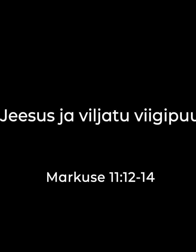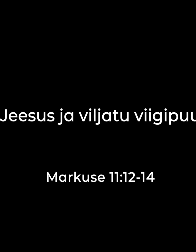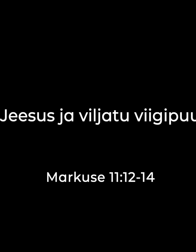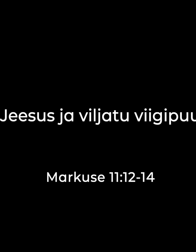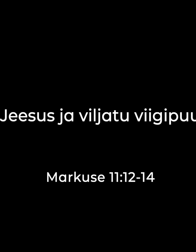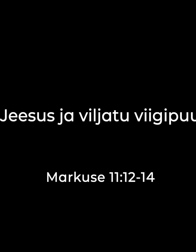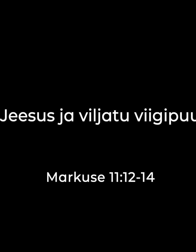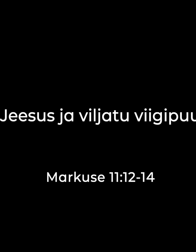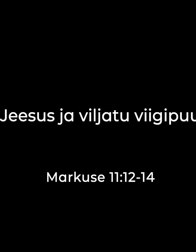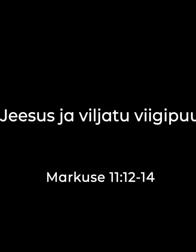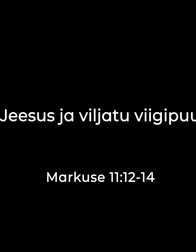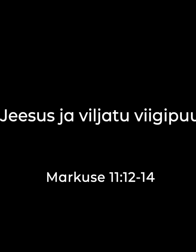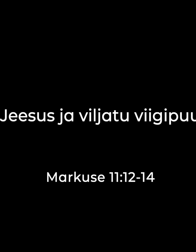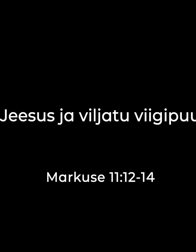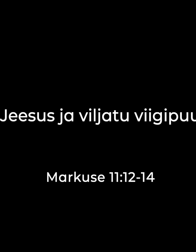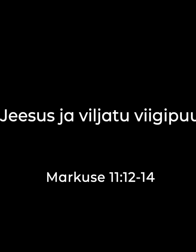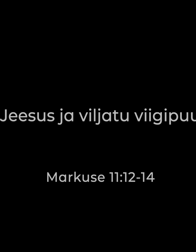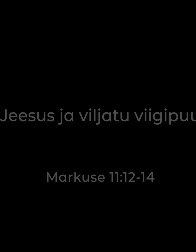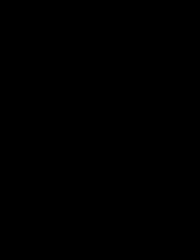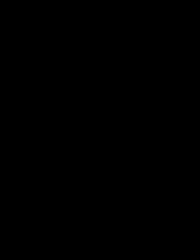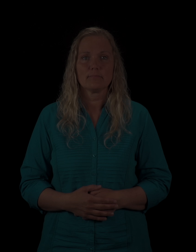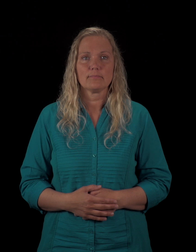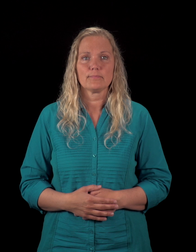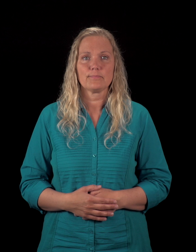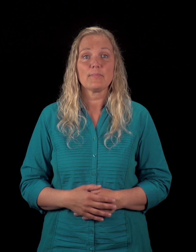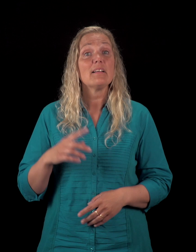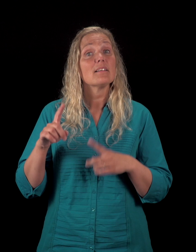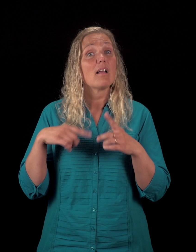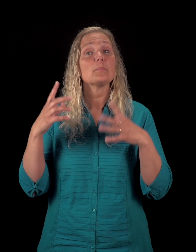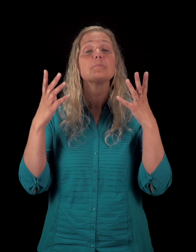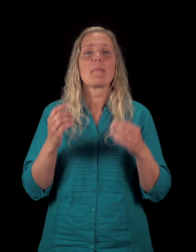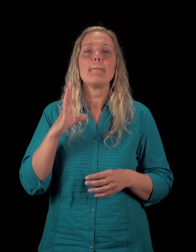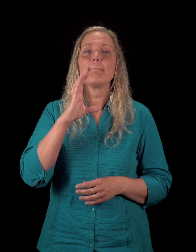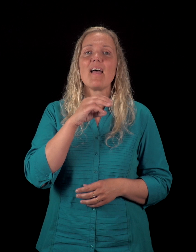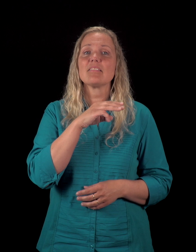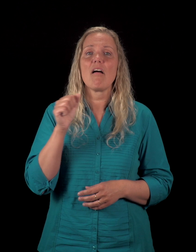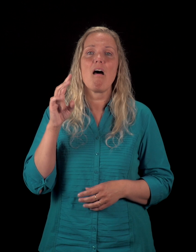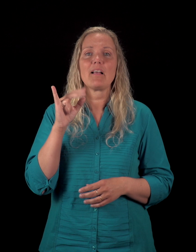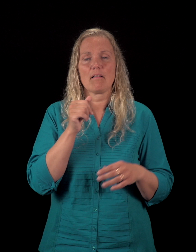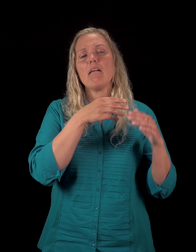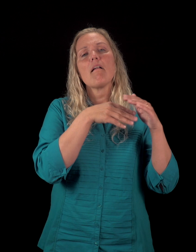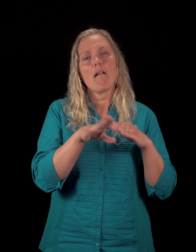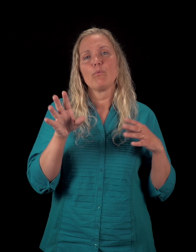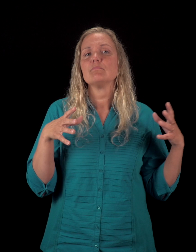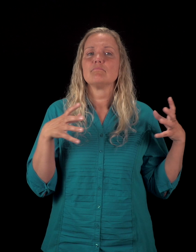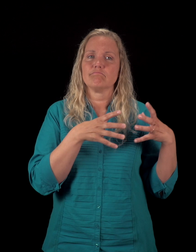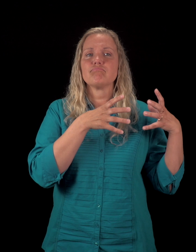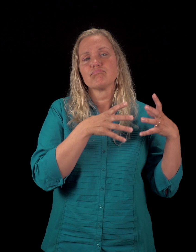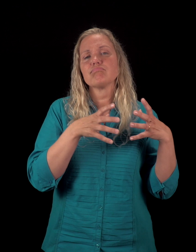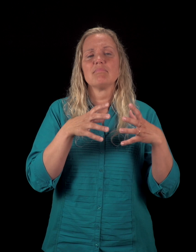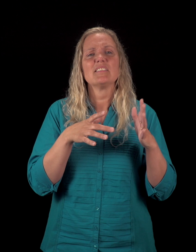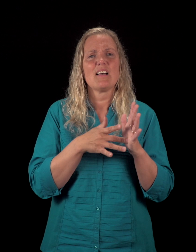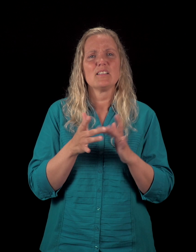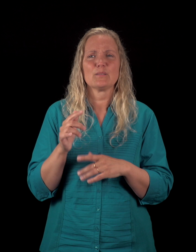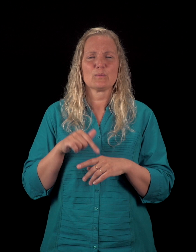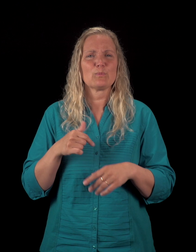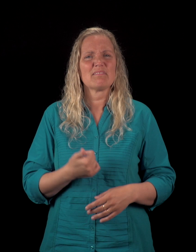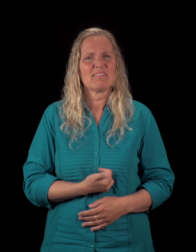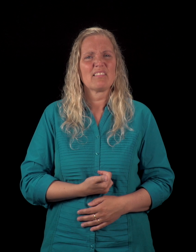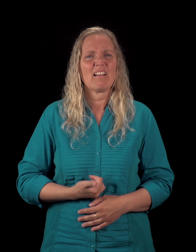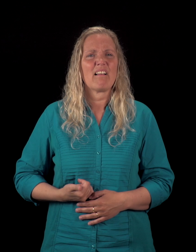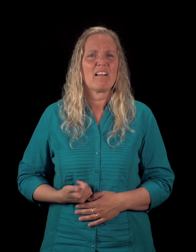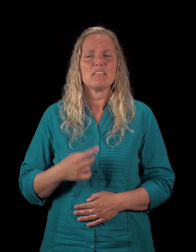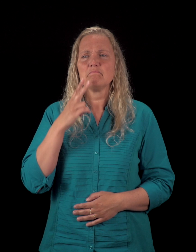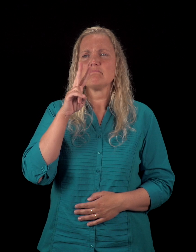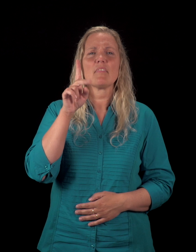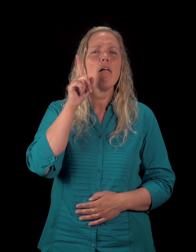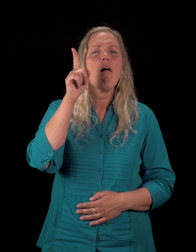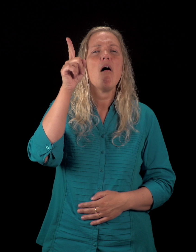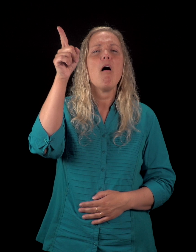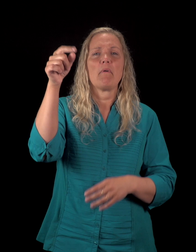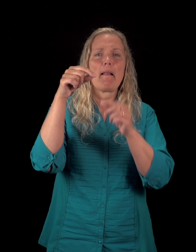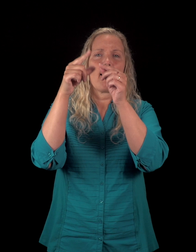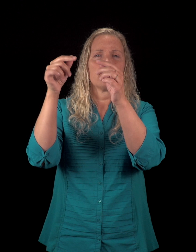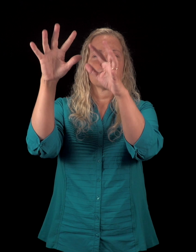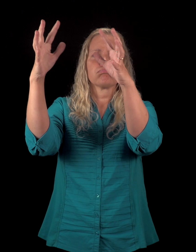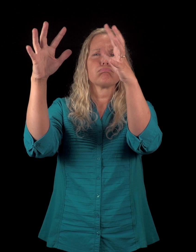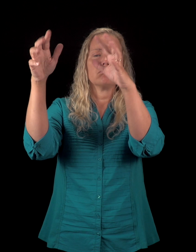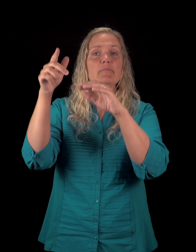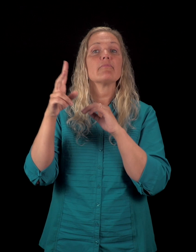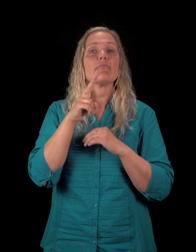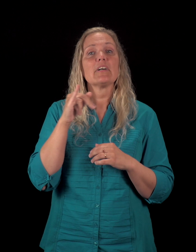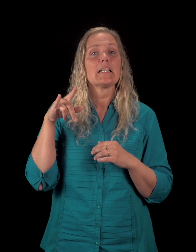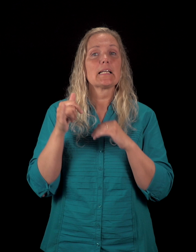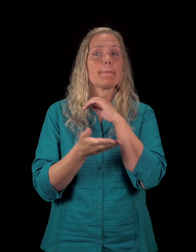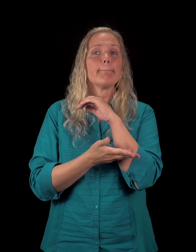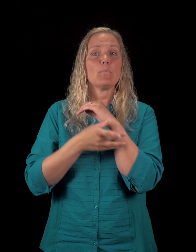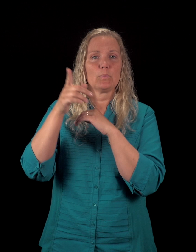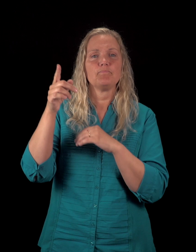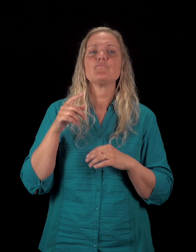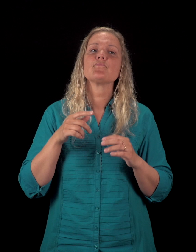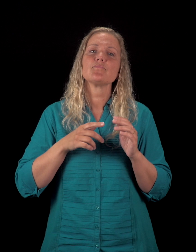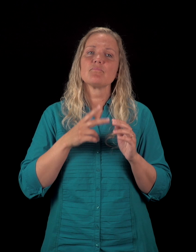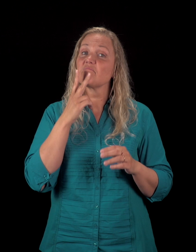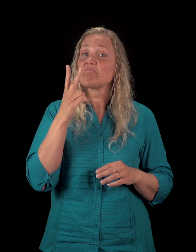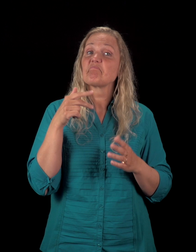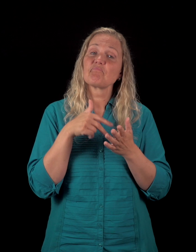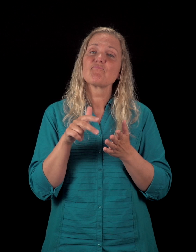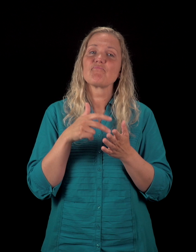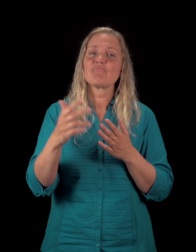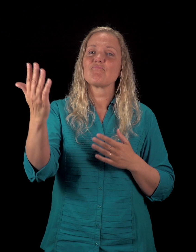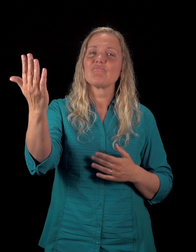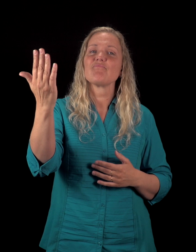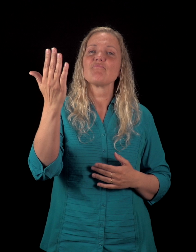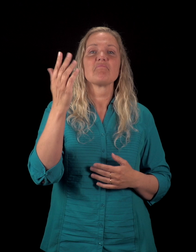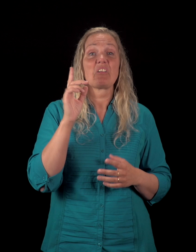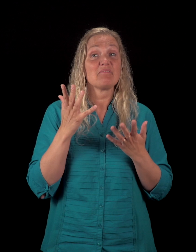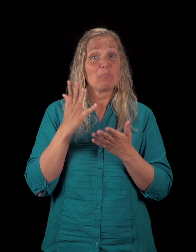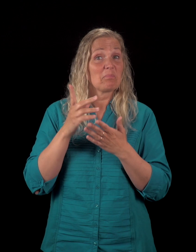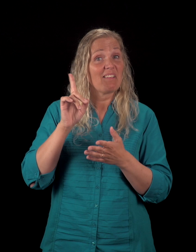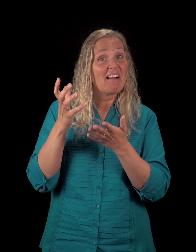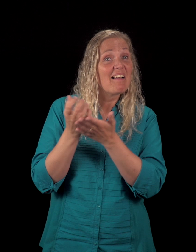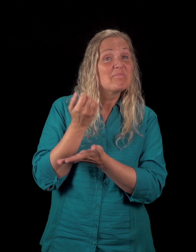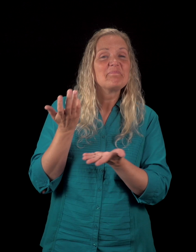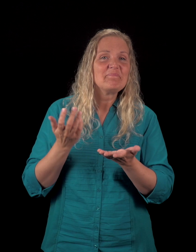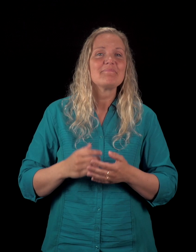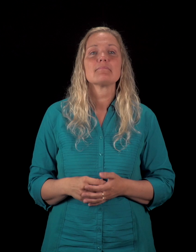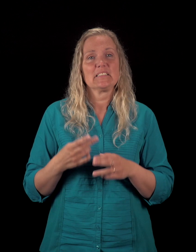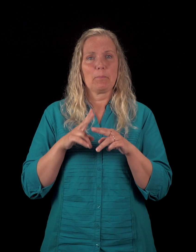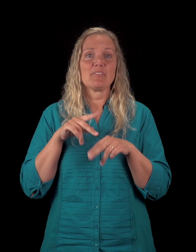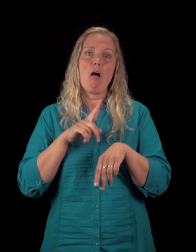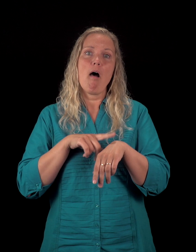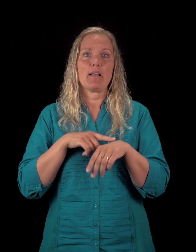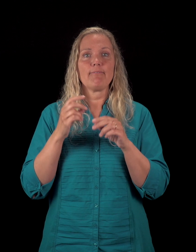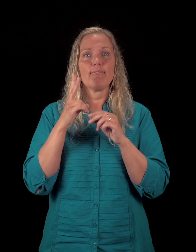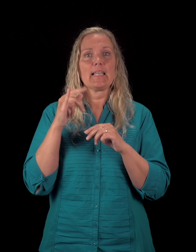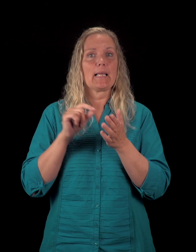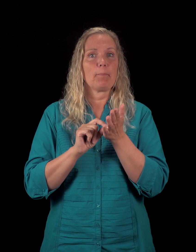The next day, when they had left Bethany, Jesus was hungry. Seeing in the distance a fig tree in leaf, He went to see if there was any fruit on it.